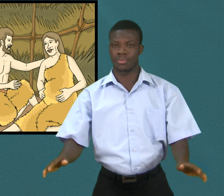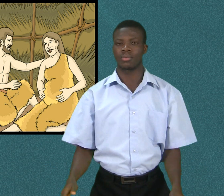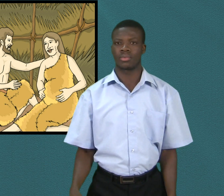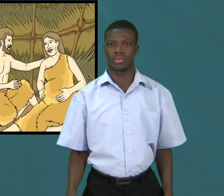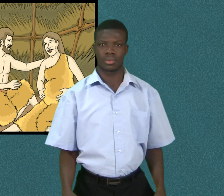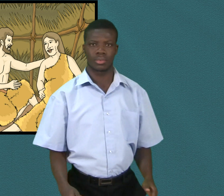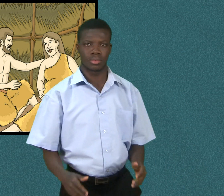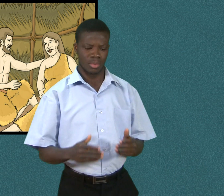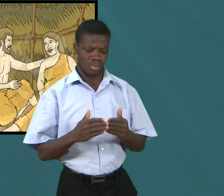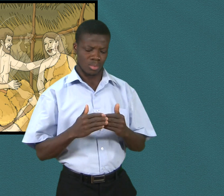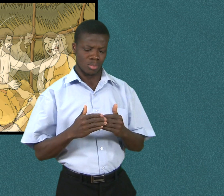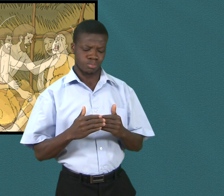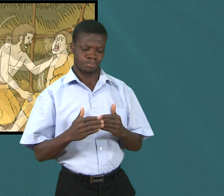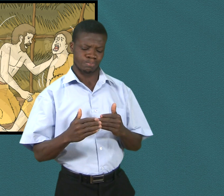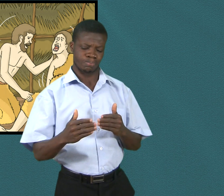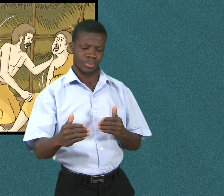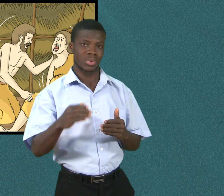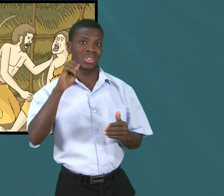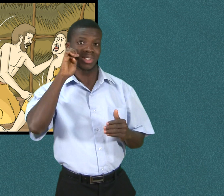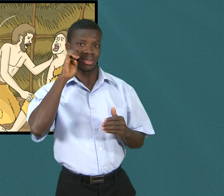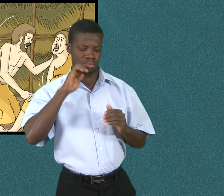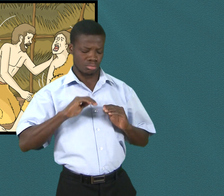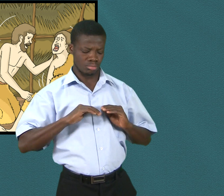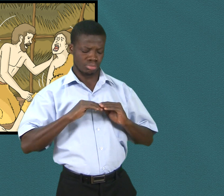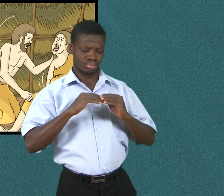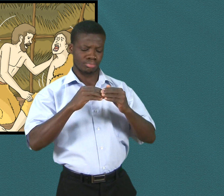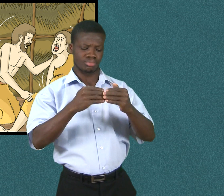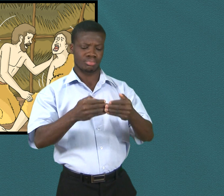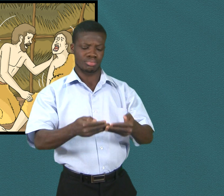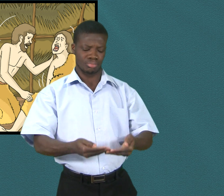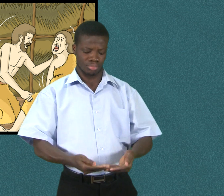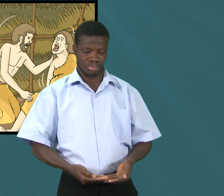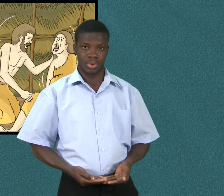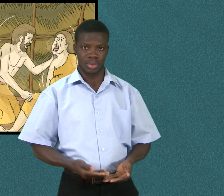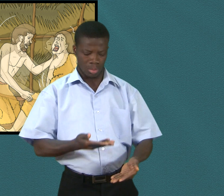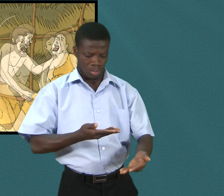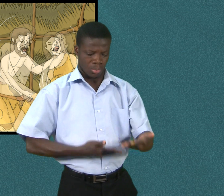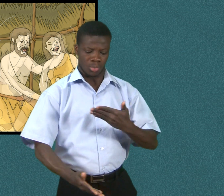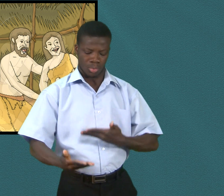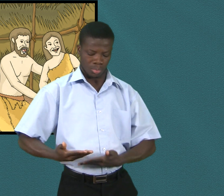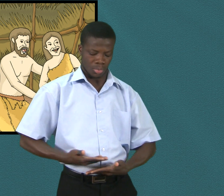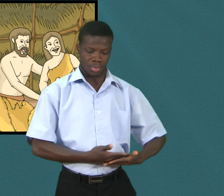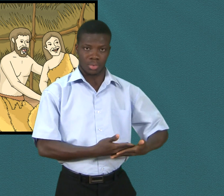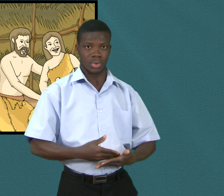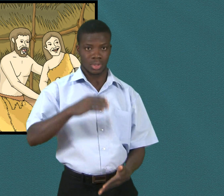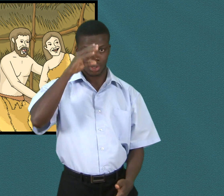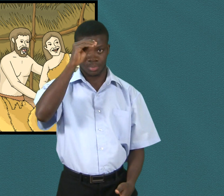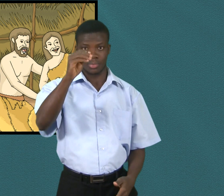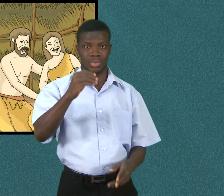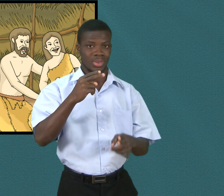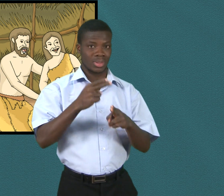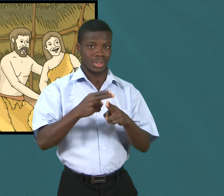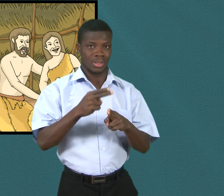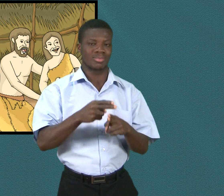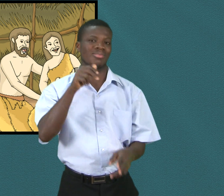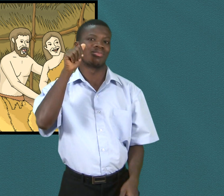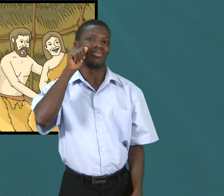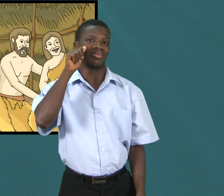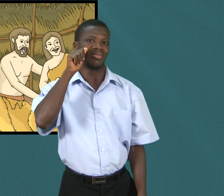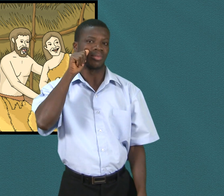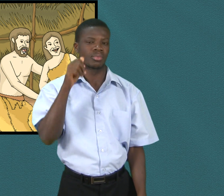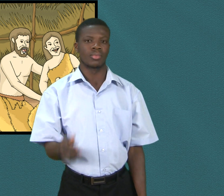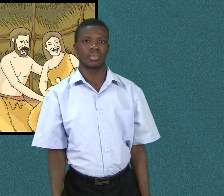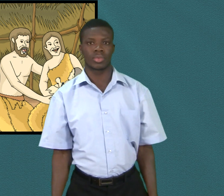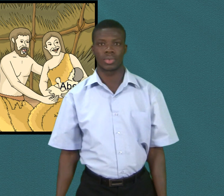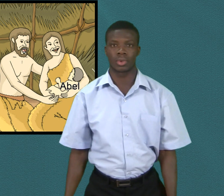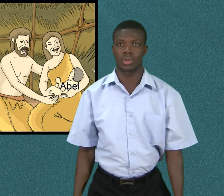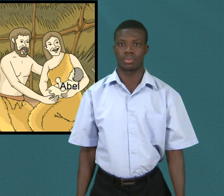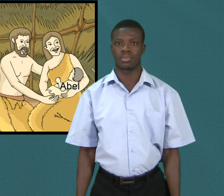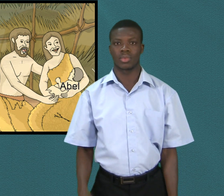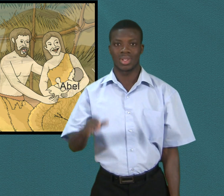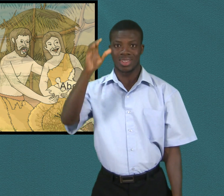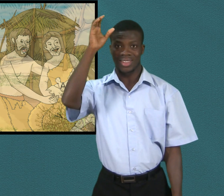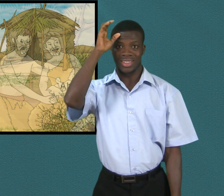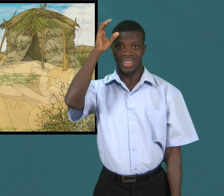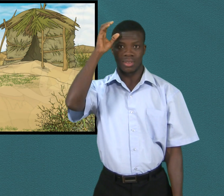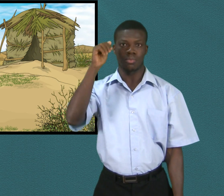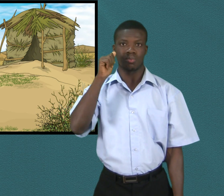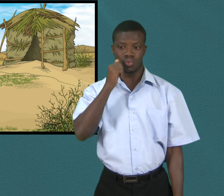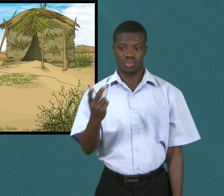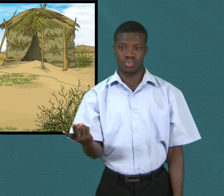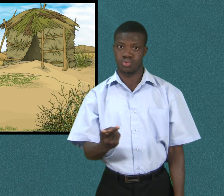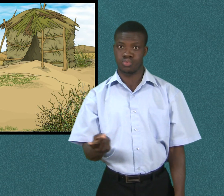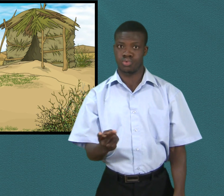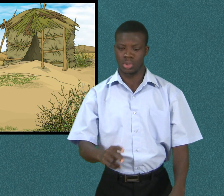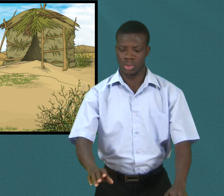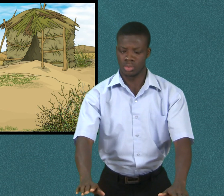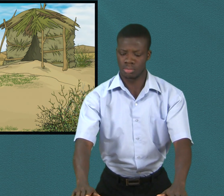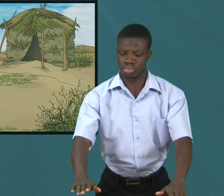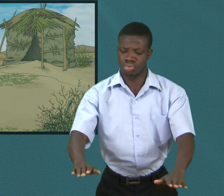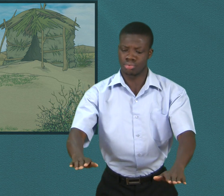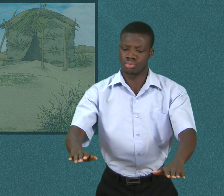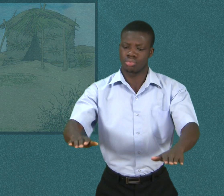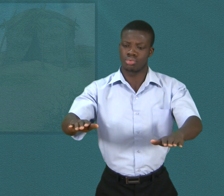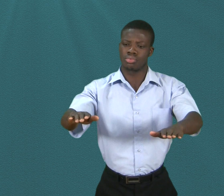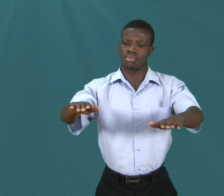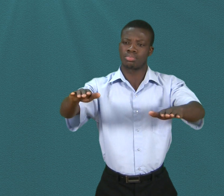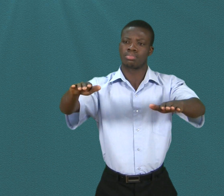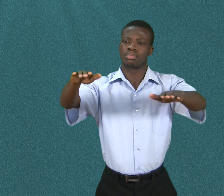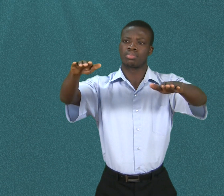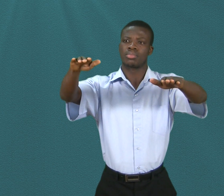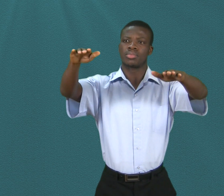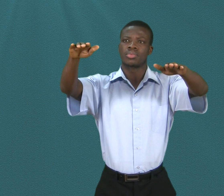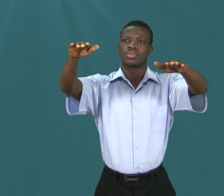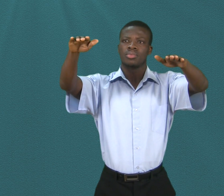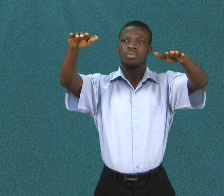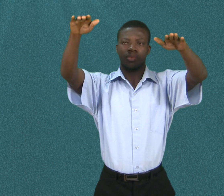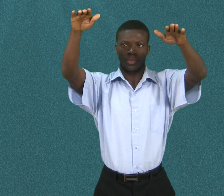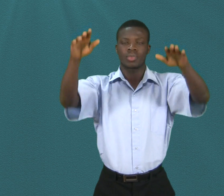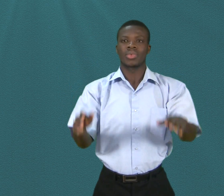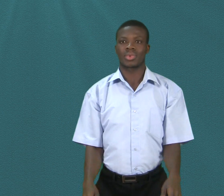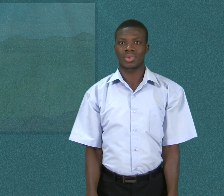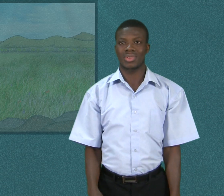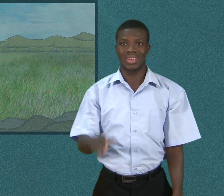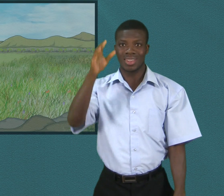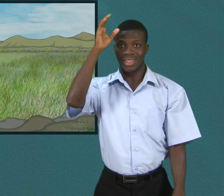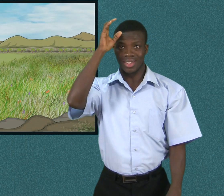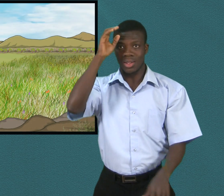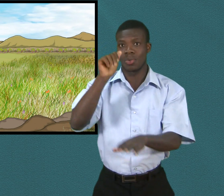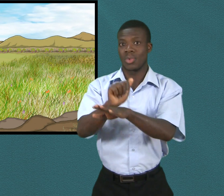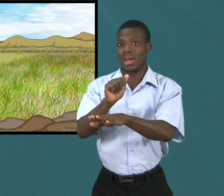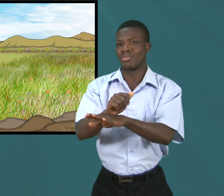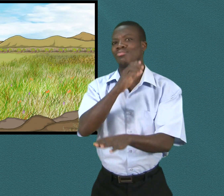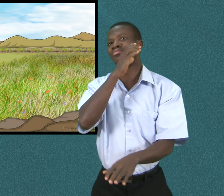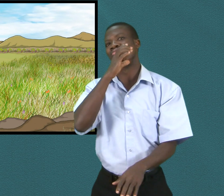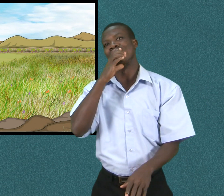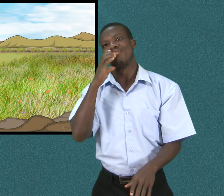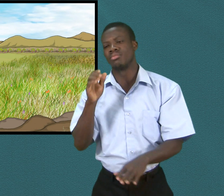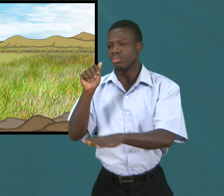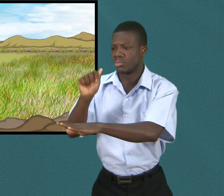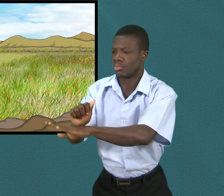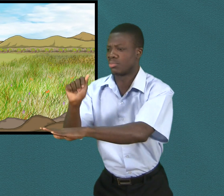Later she gave birth to Cain’s brother Abel.